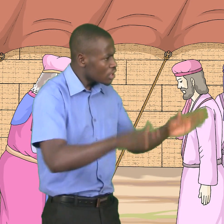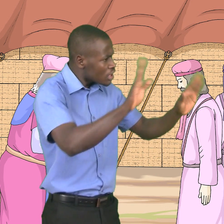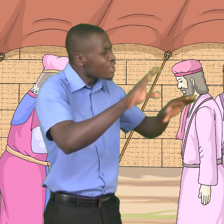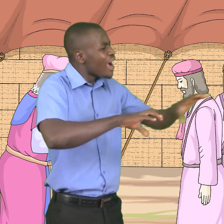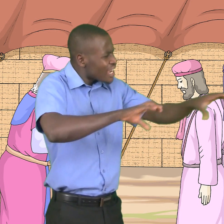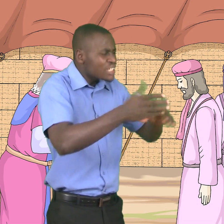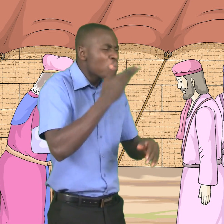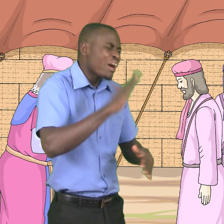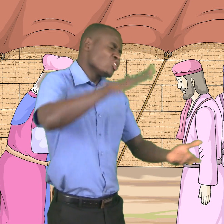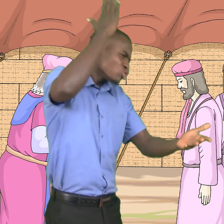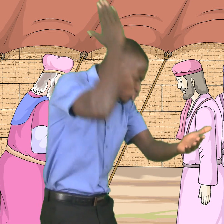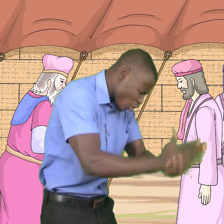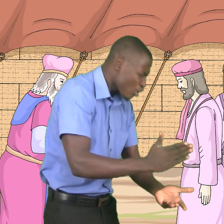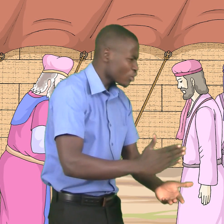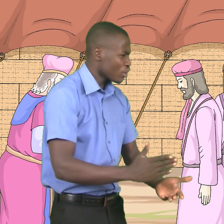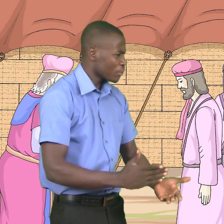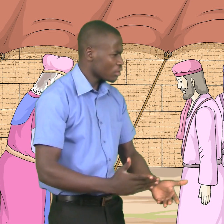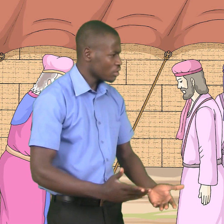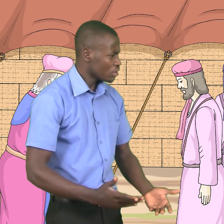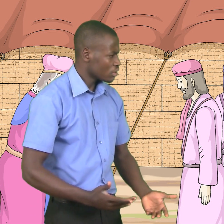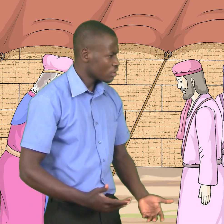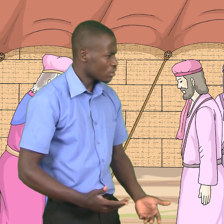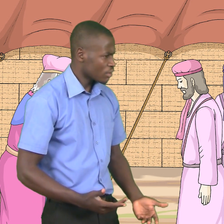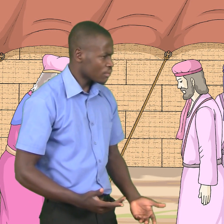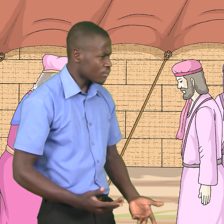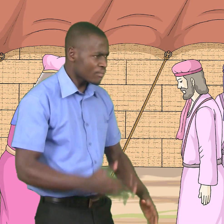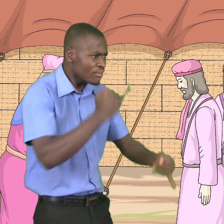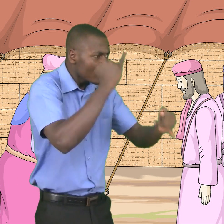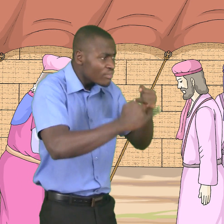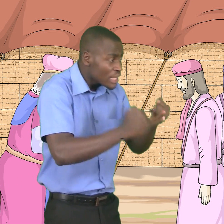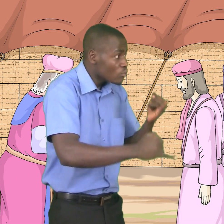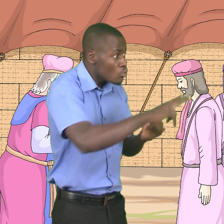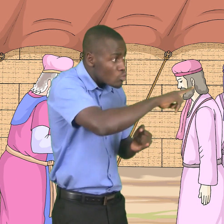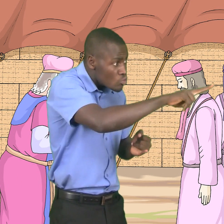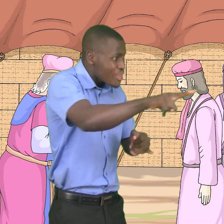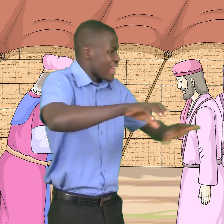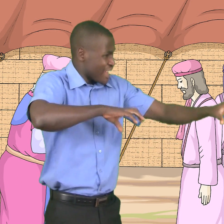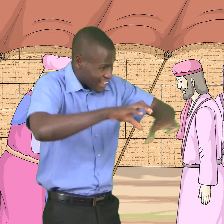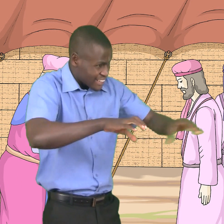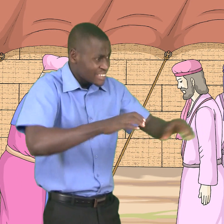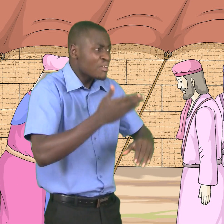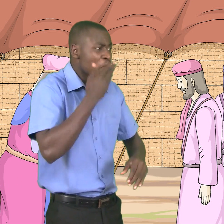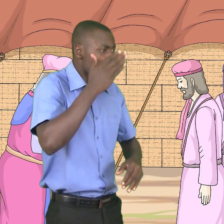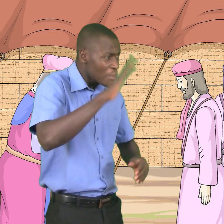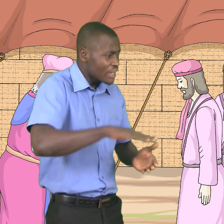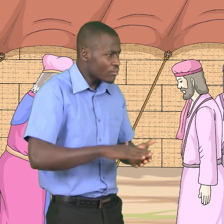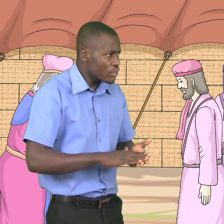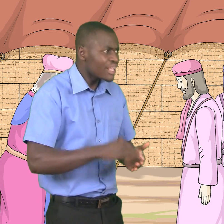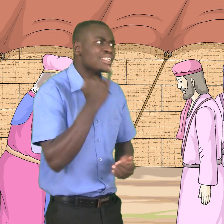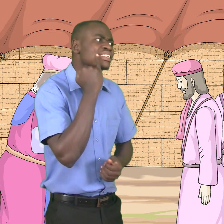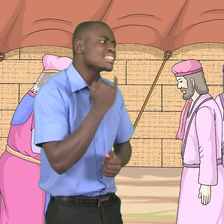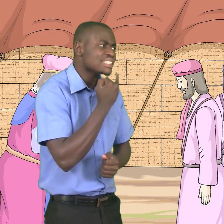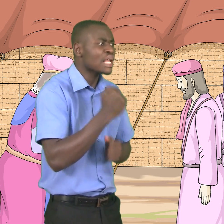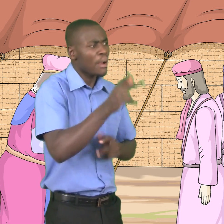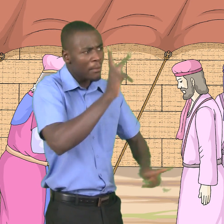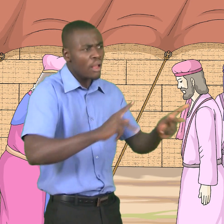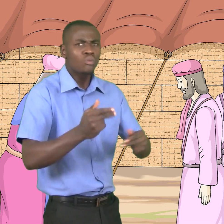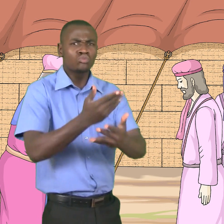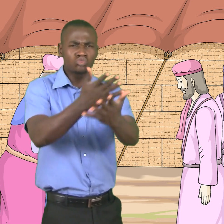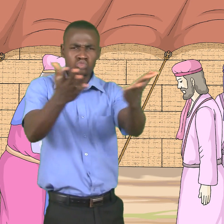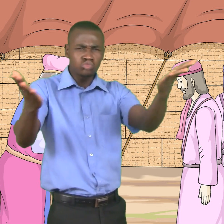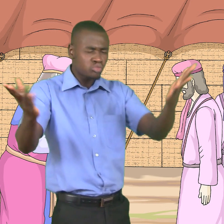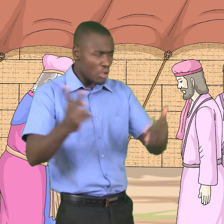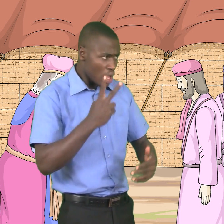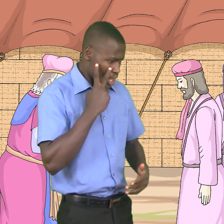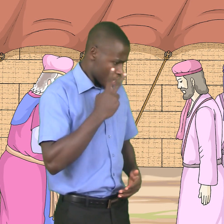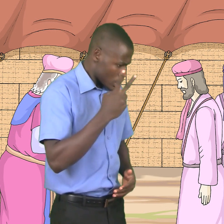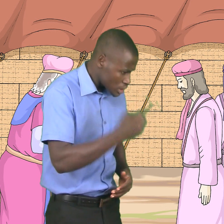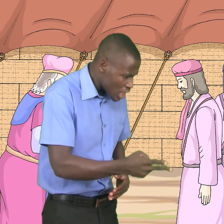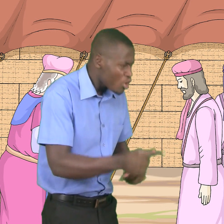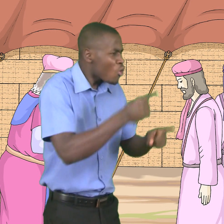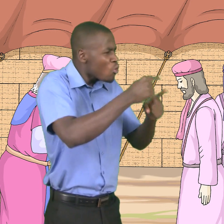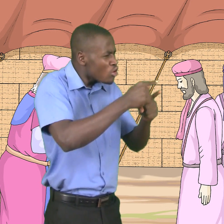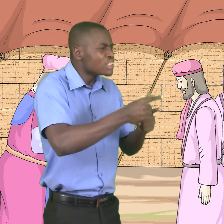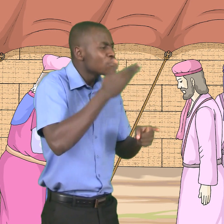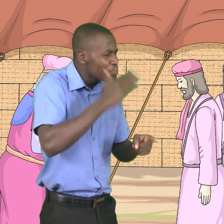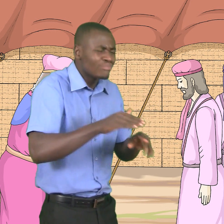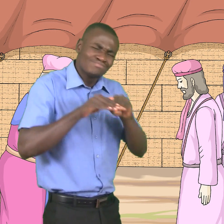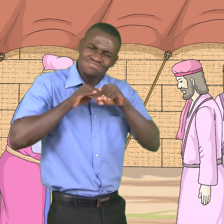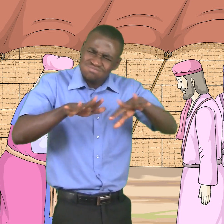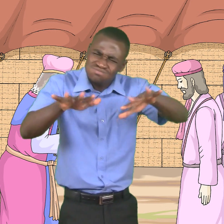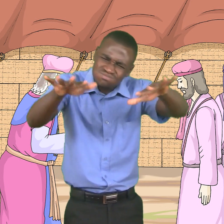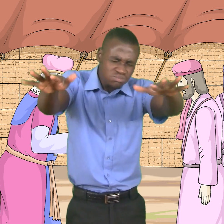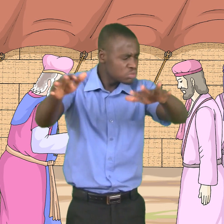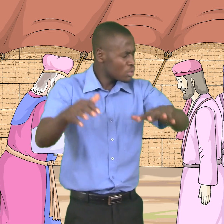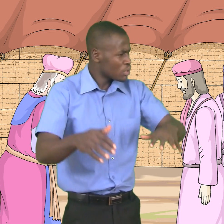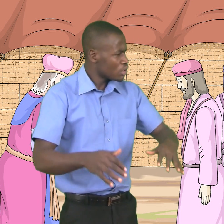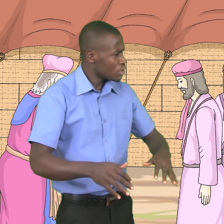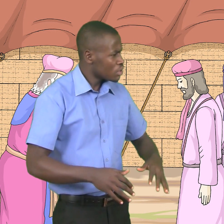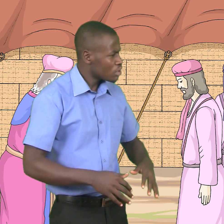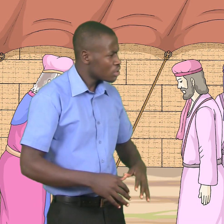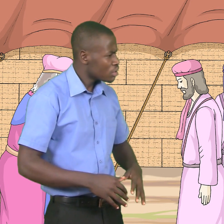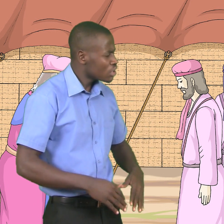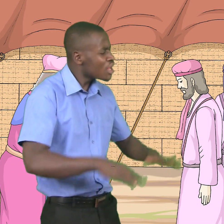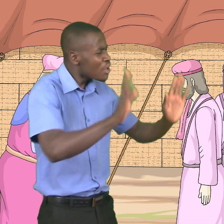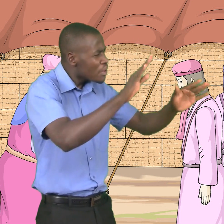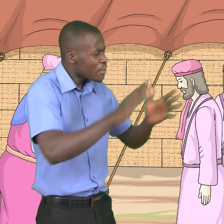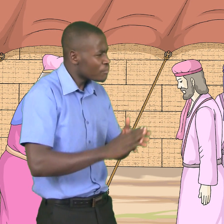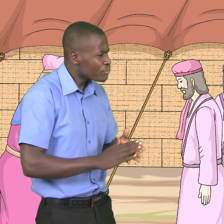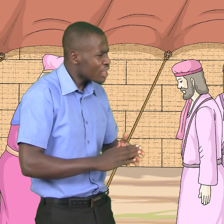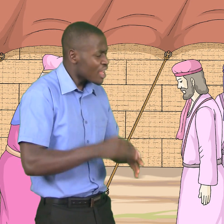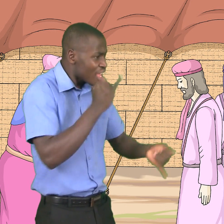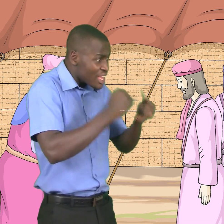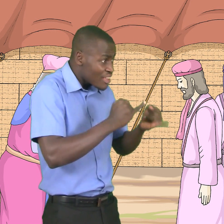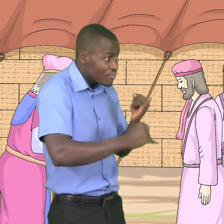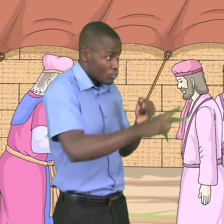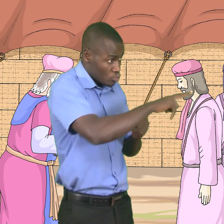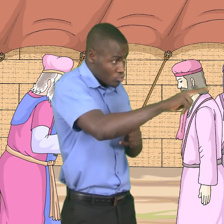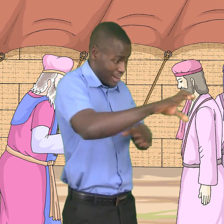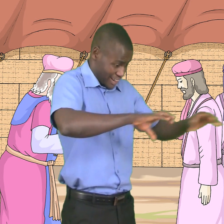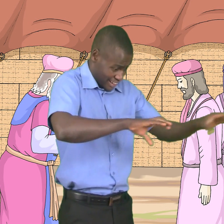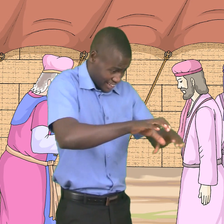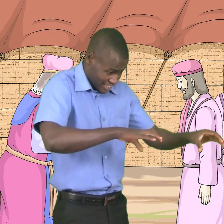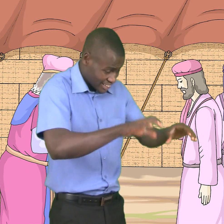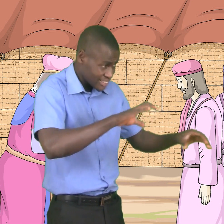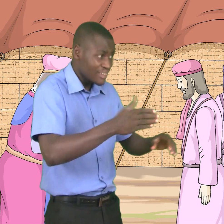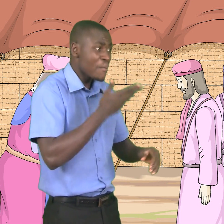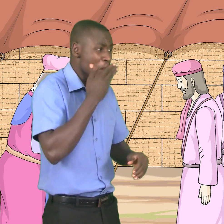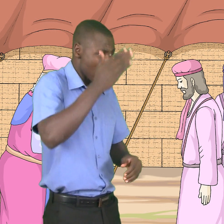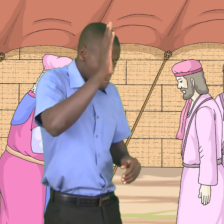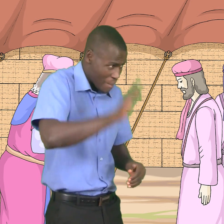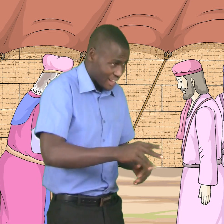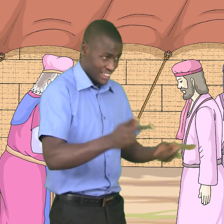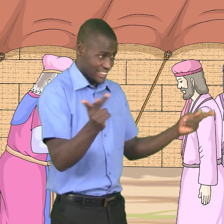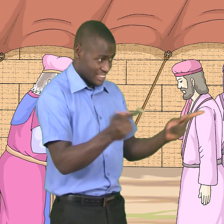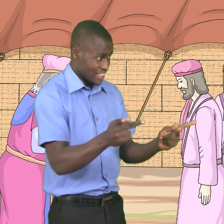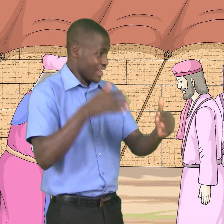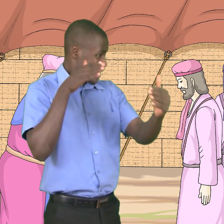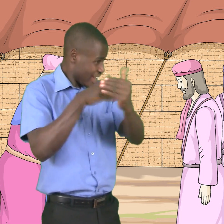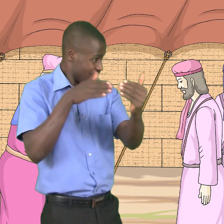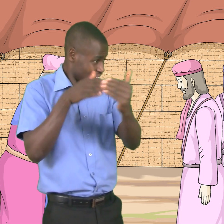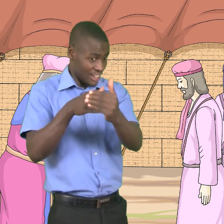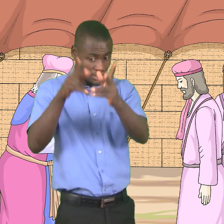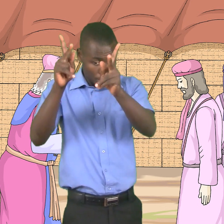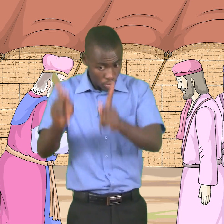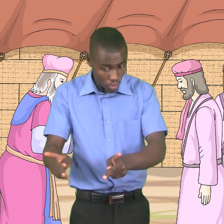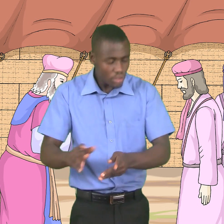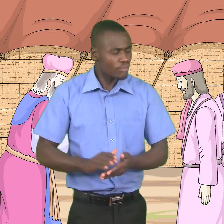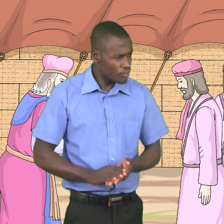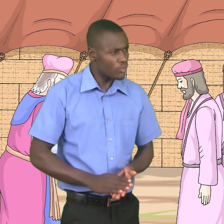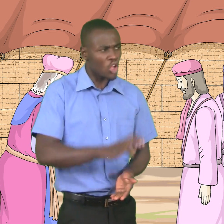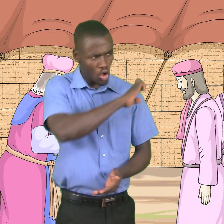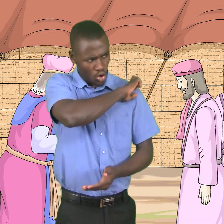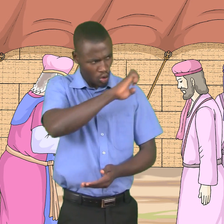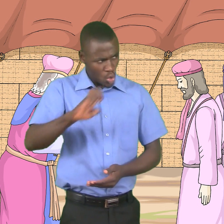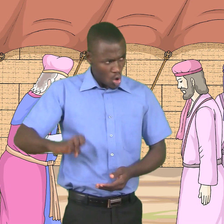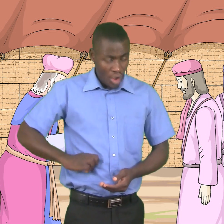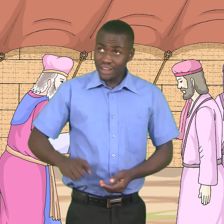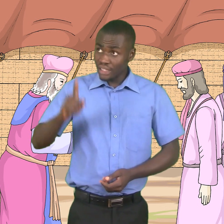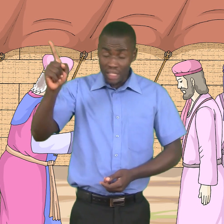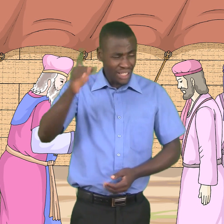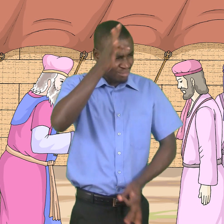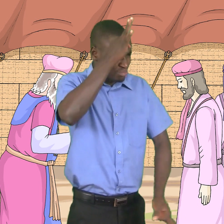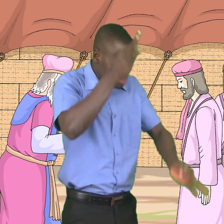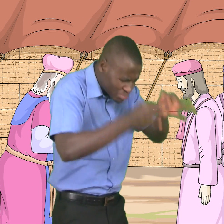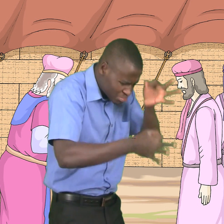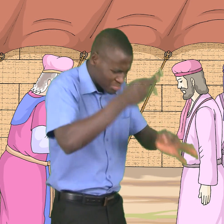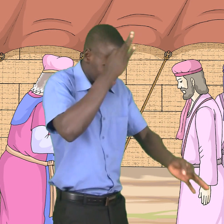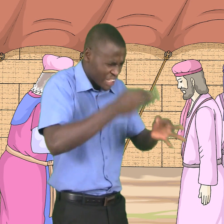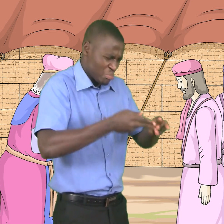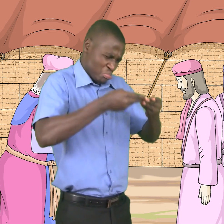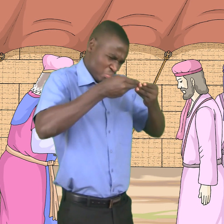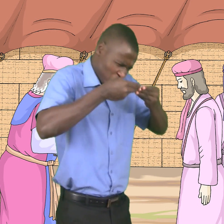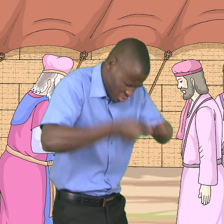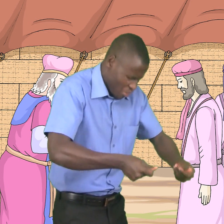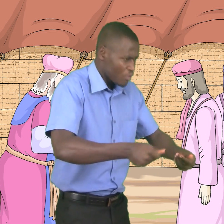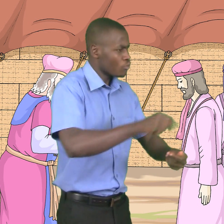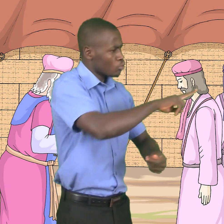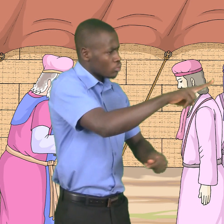No, my sons; it is not a good report I hear circulating among the LORD’s people.